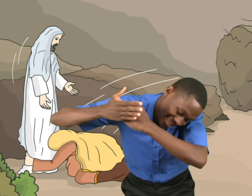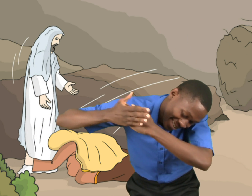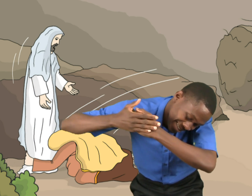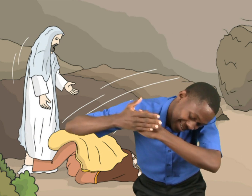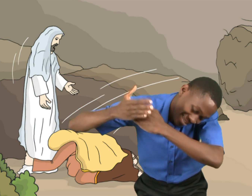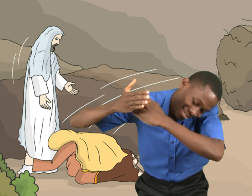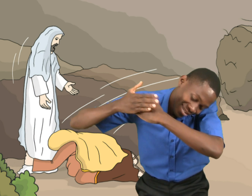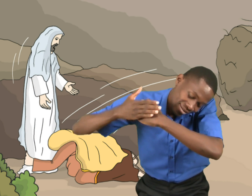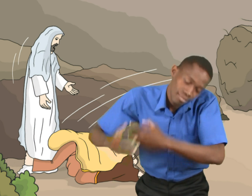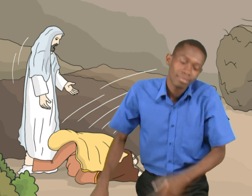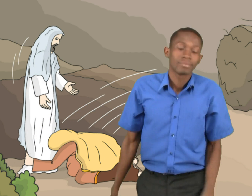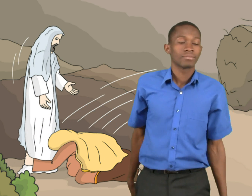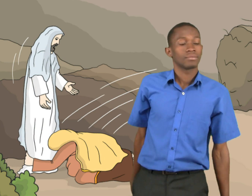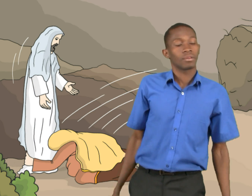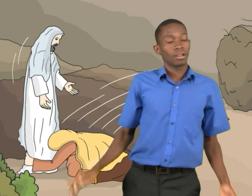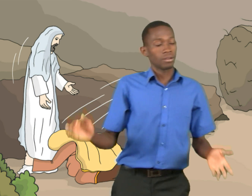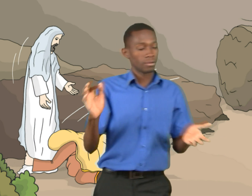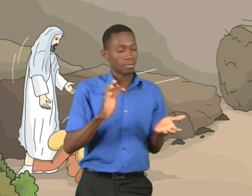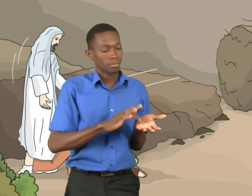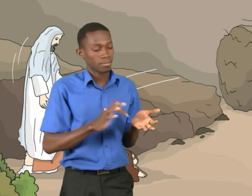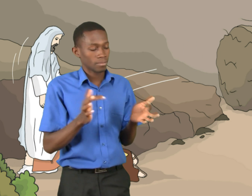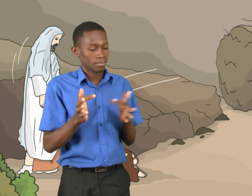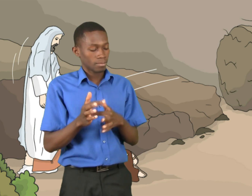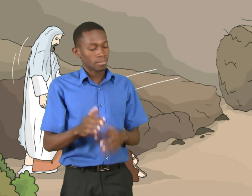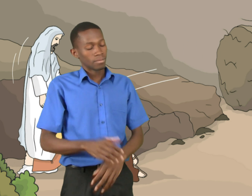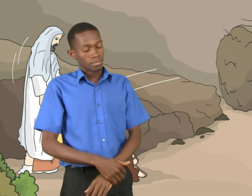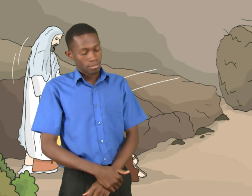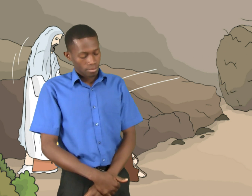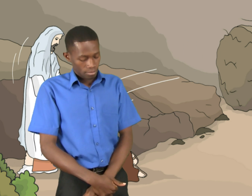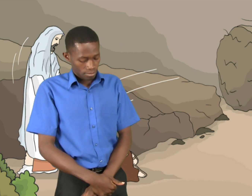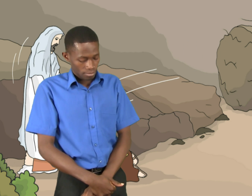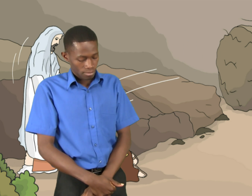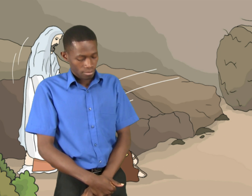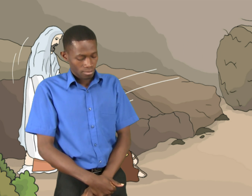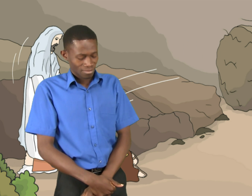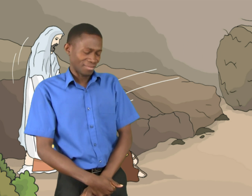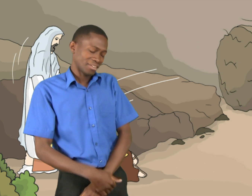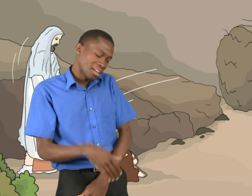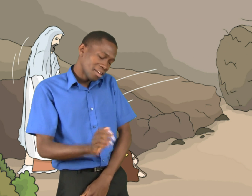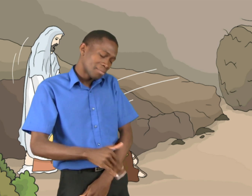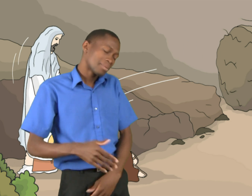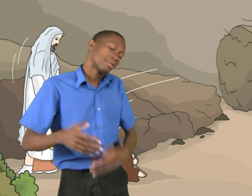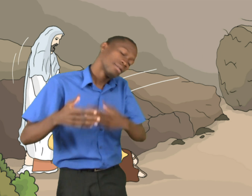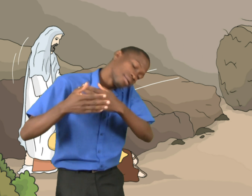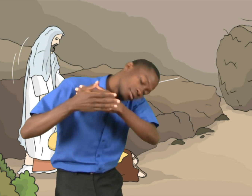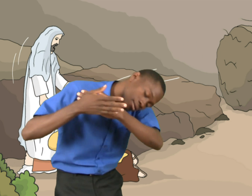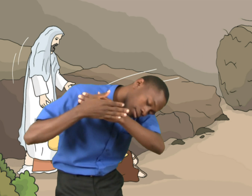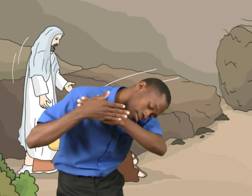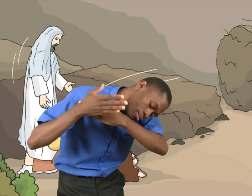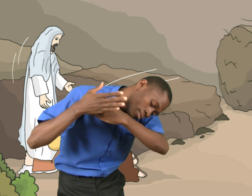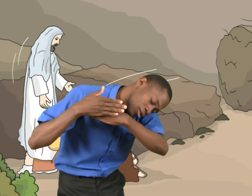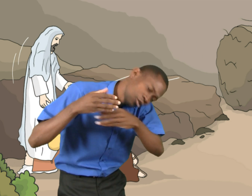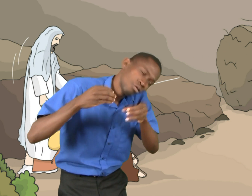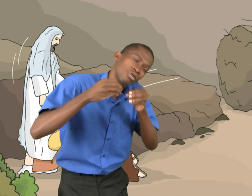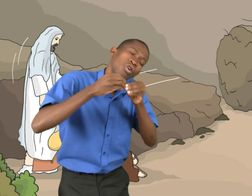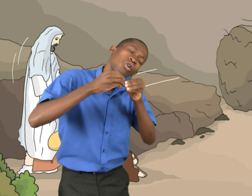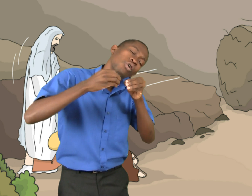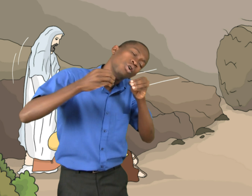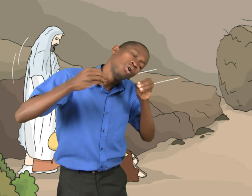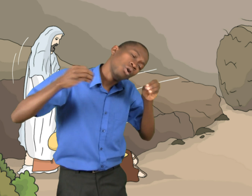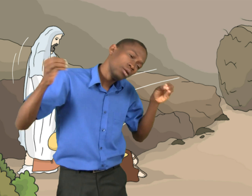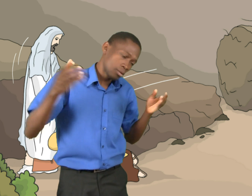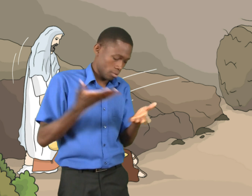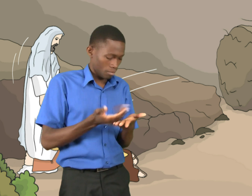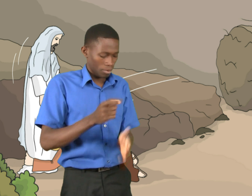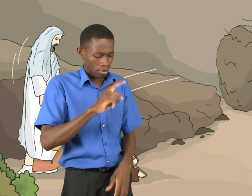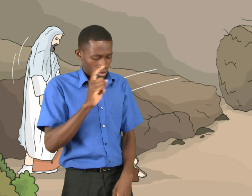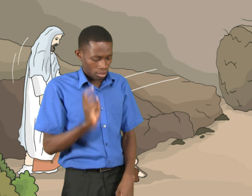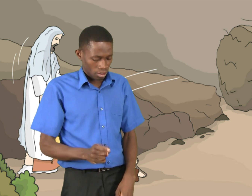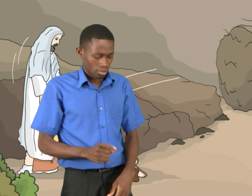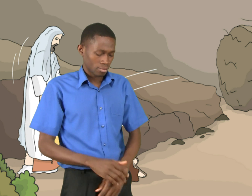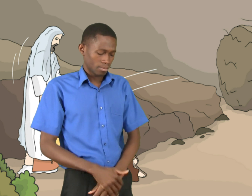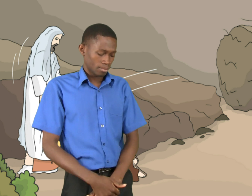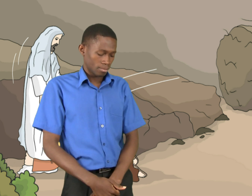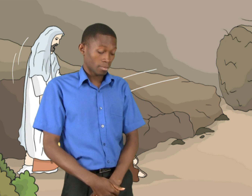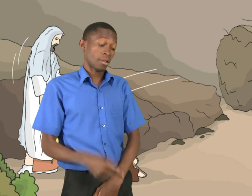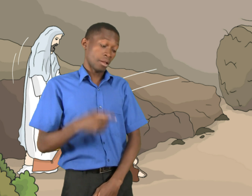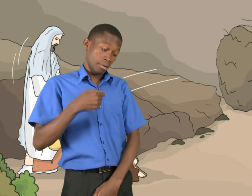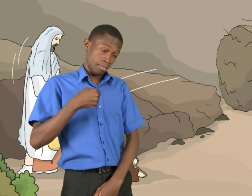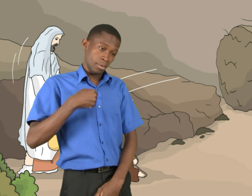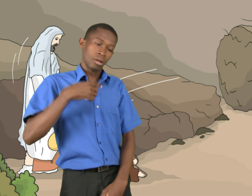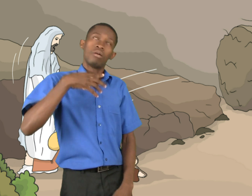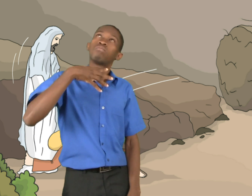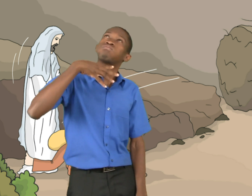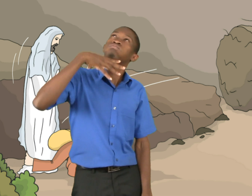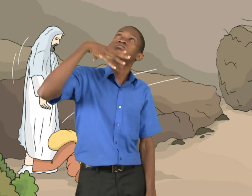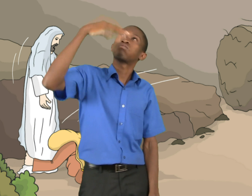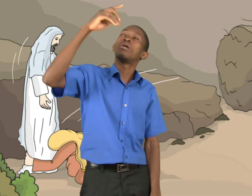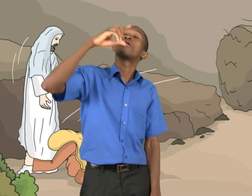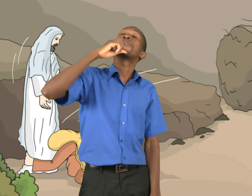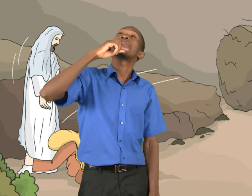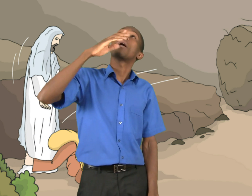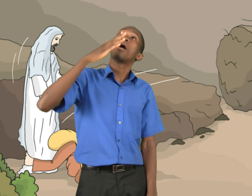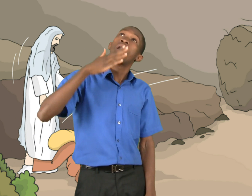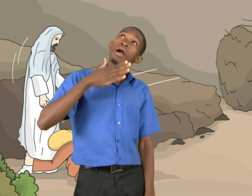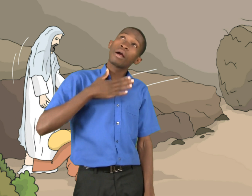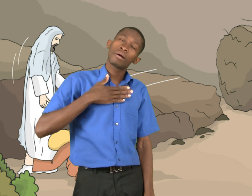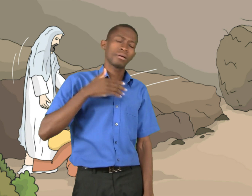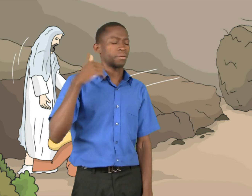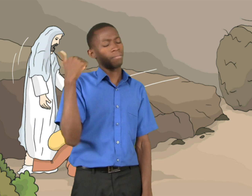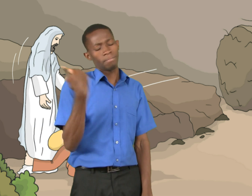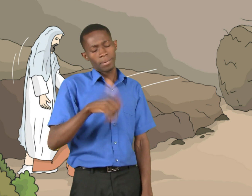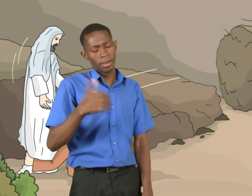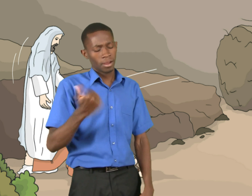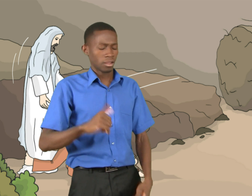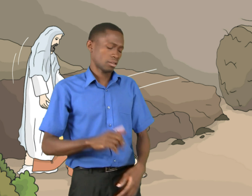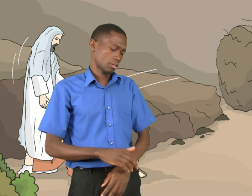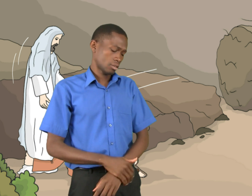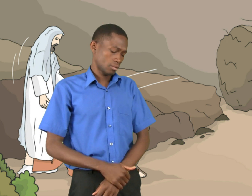(which means “Teacher”).